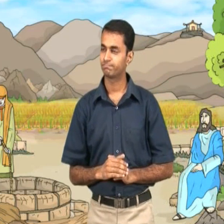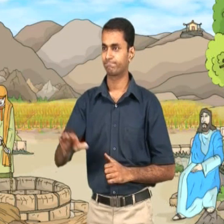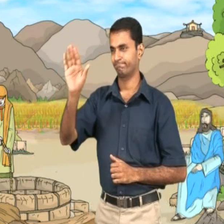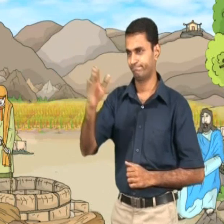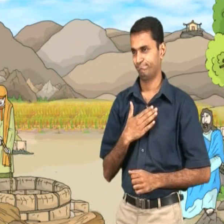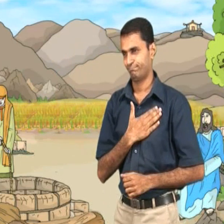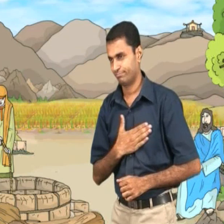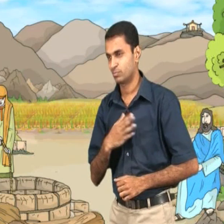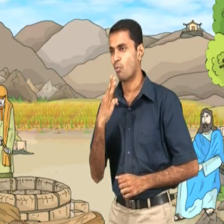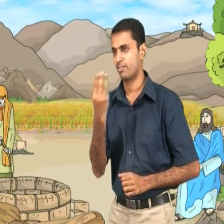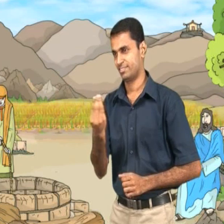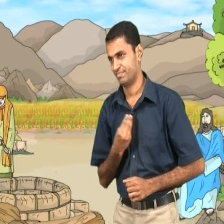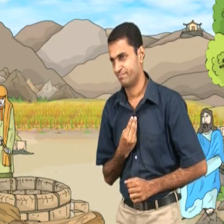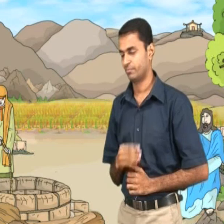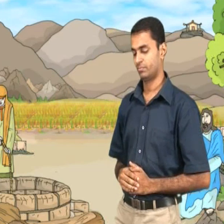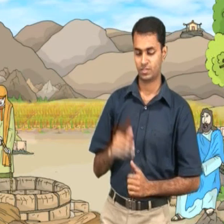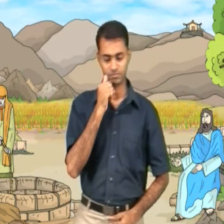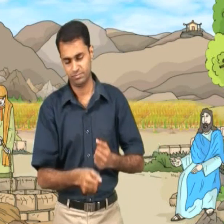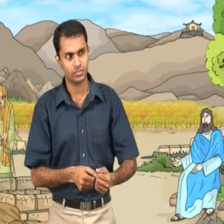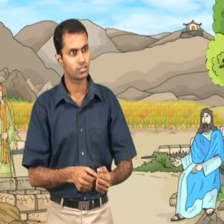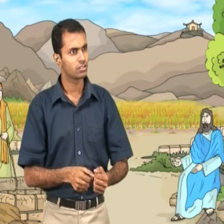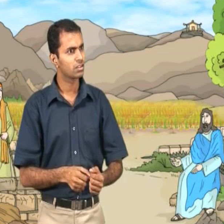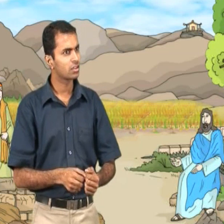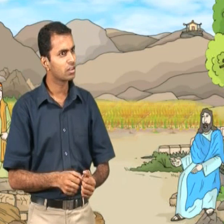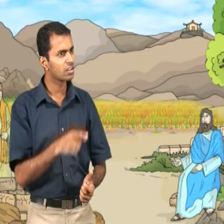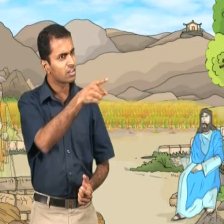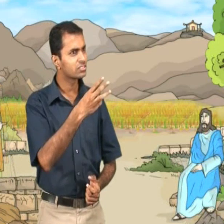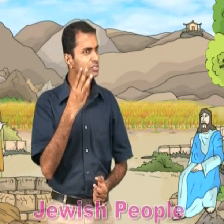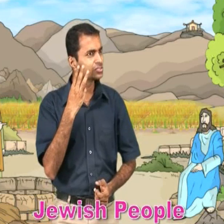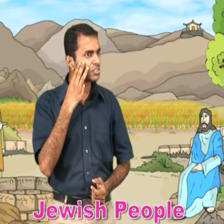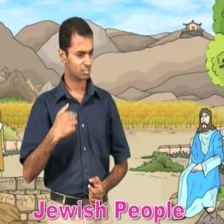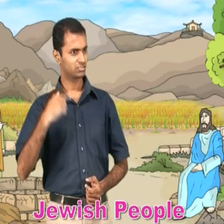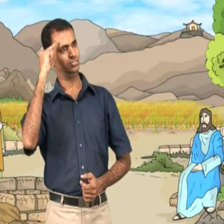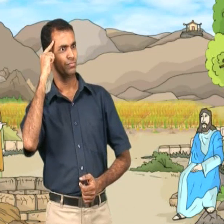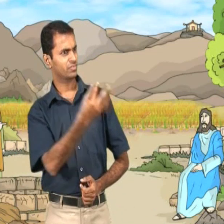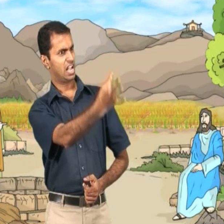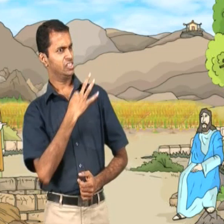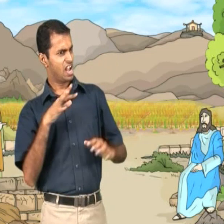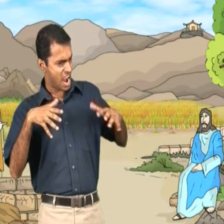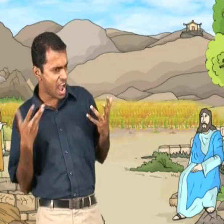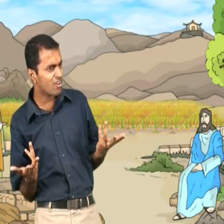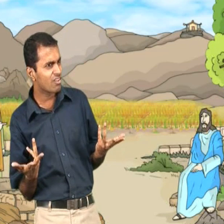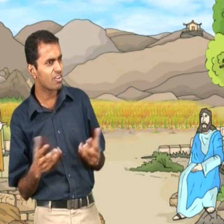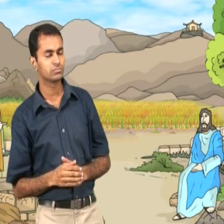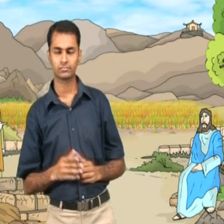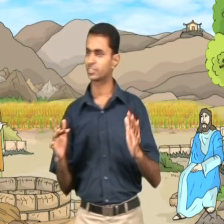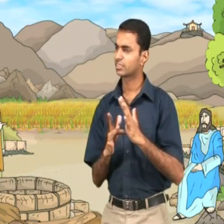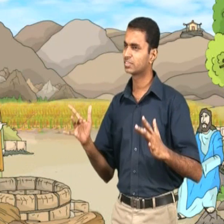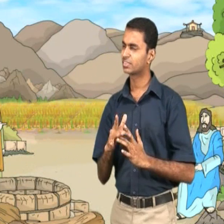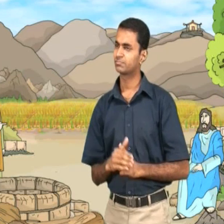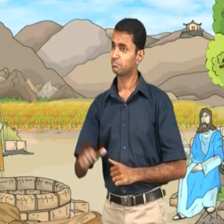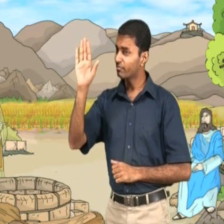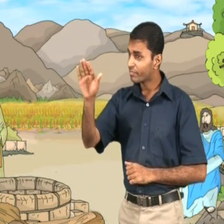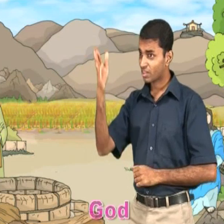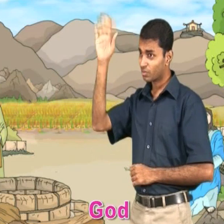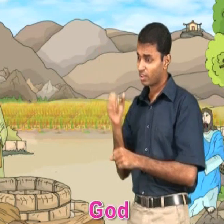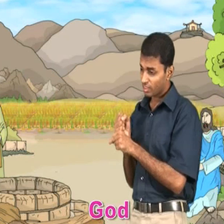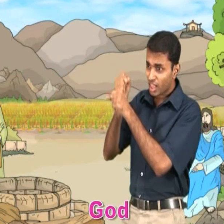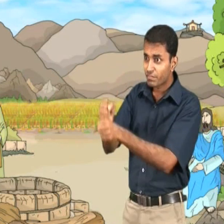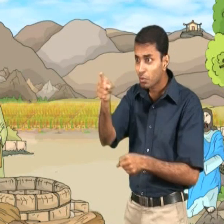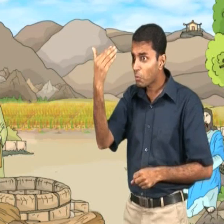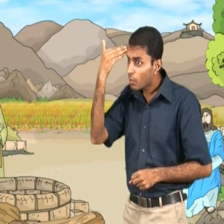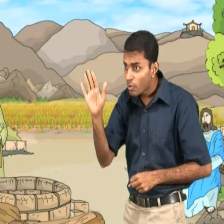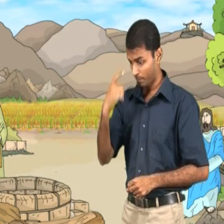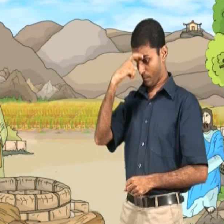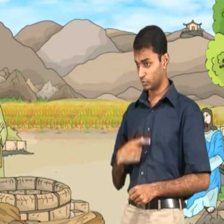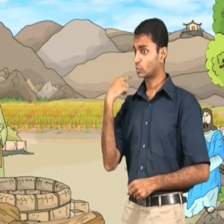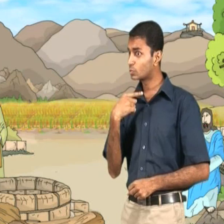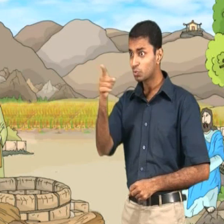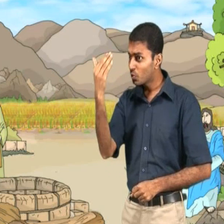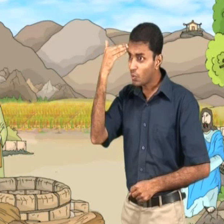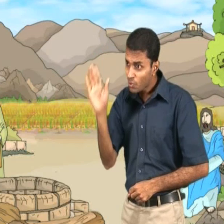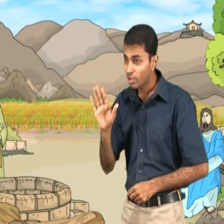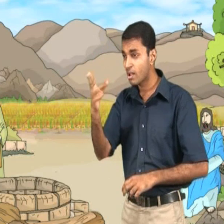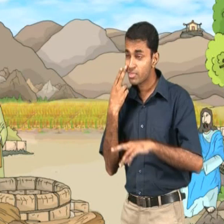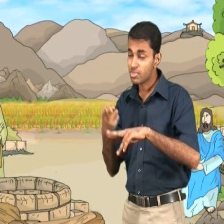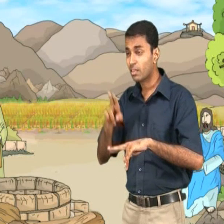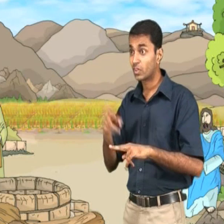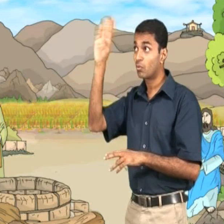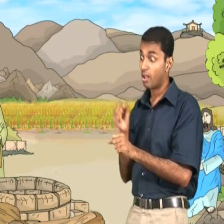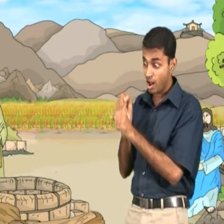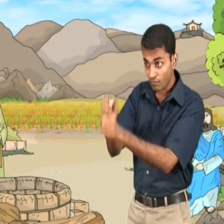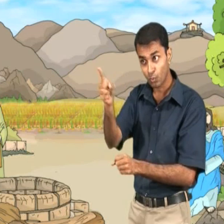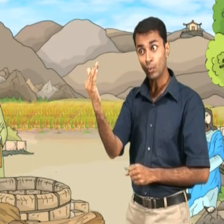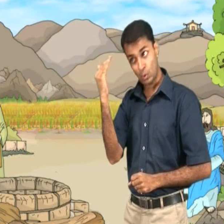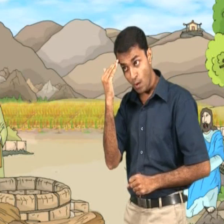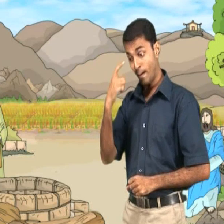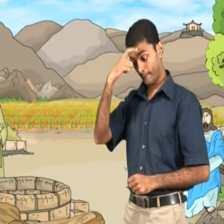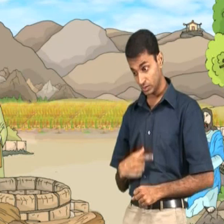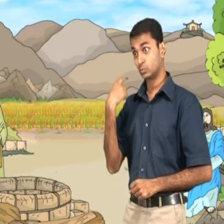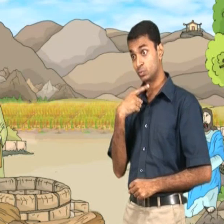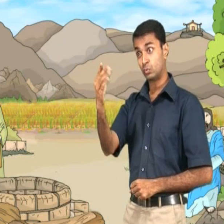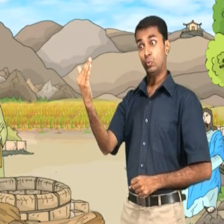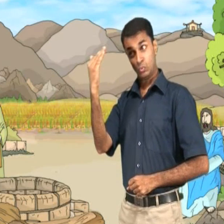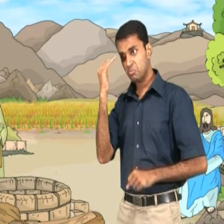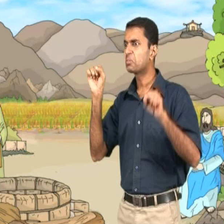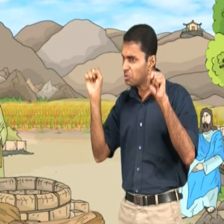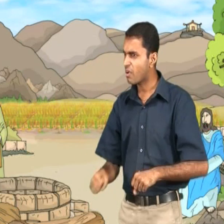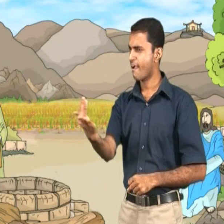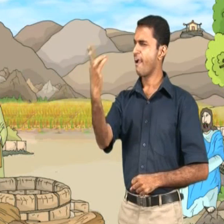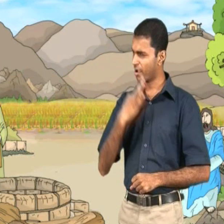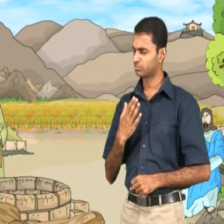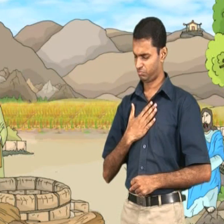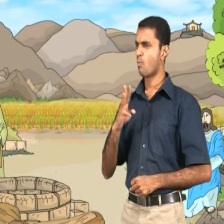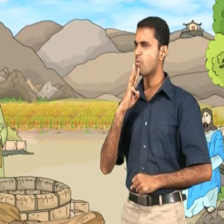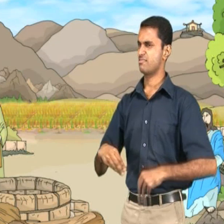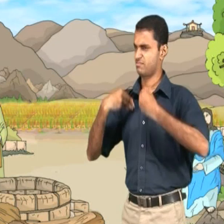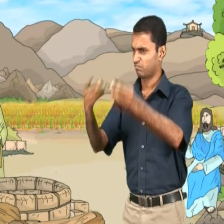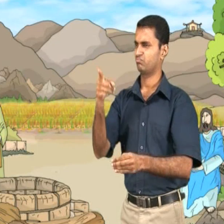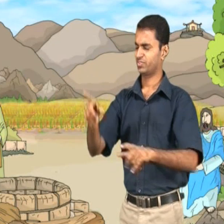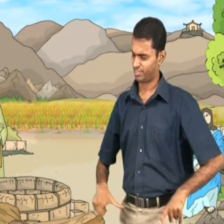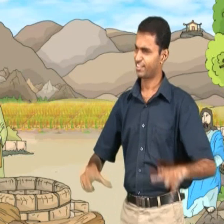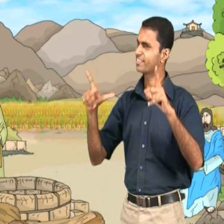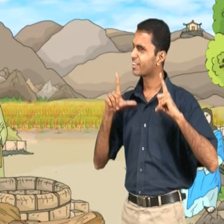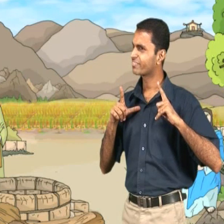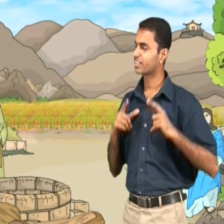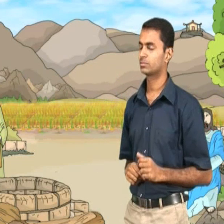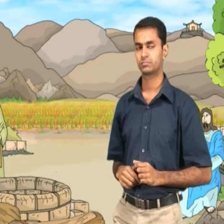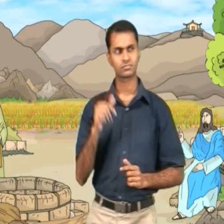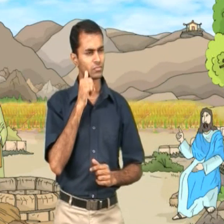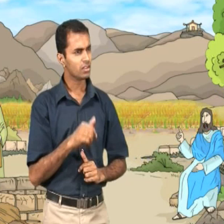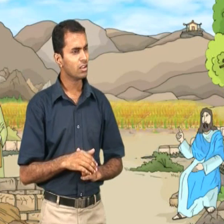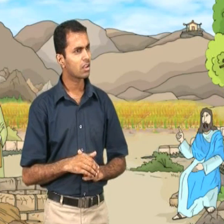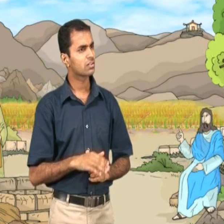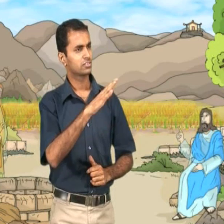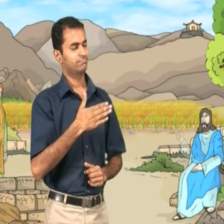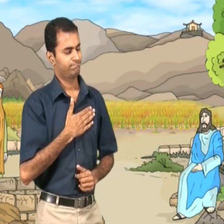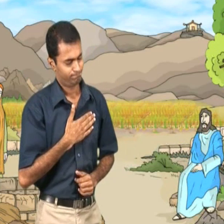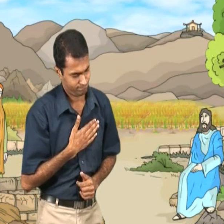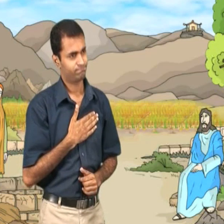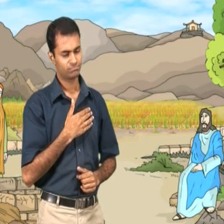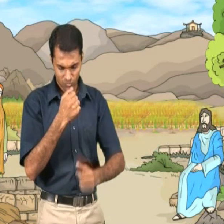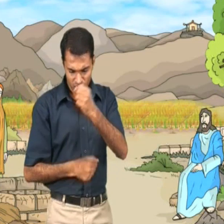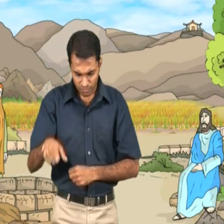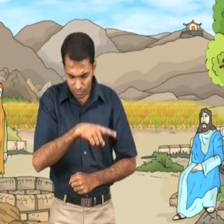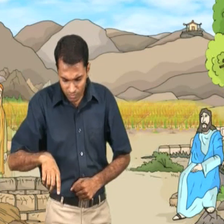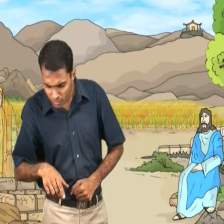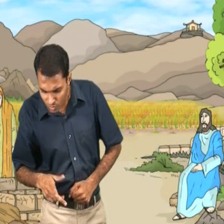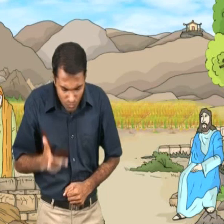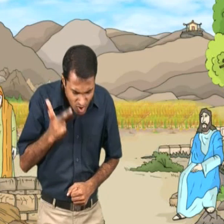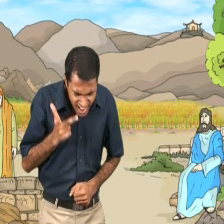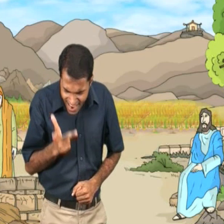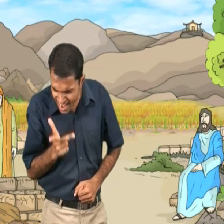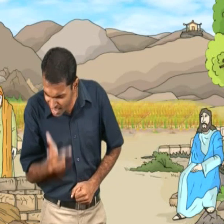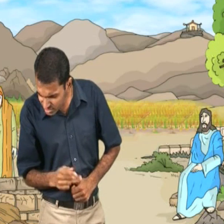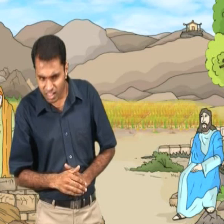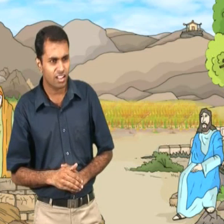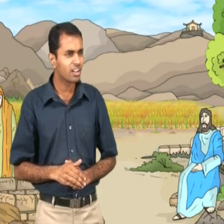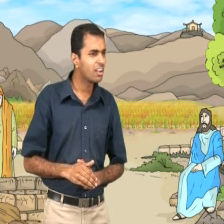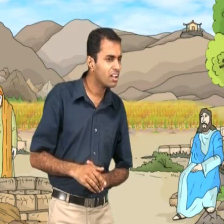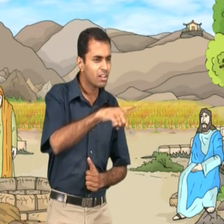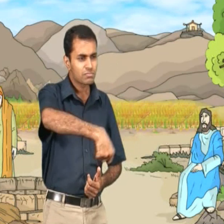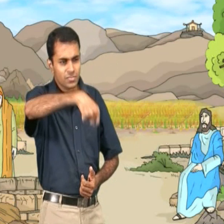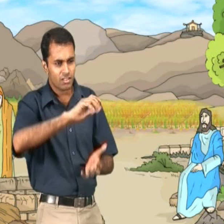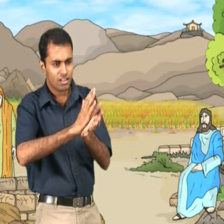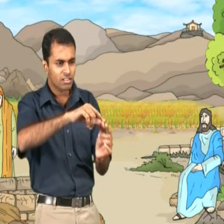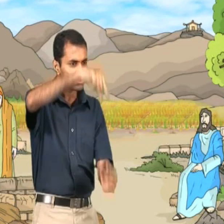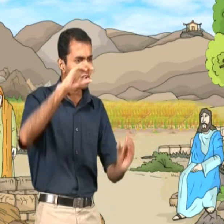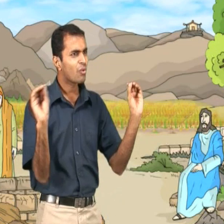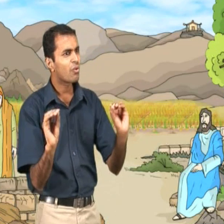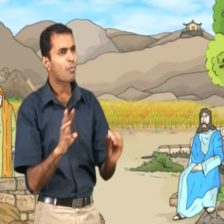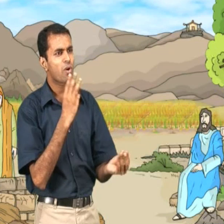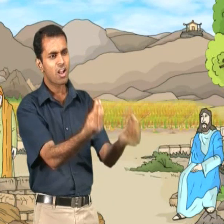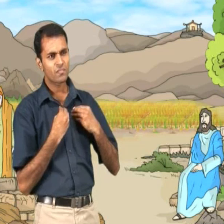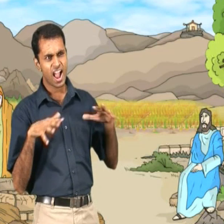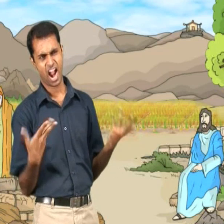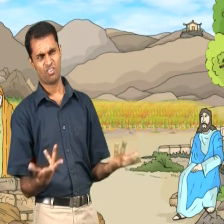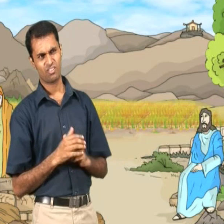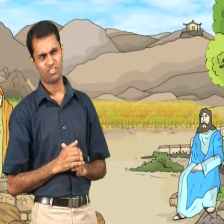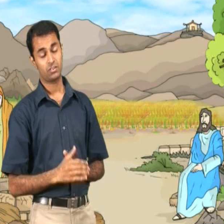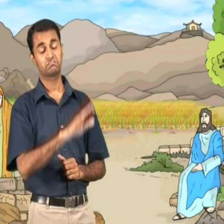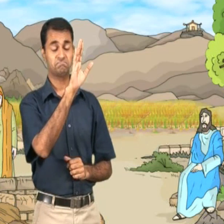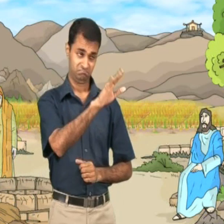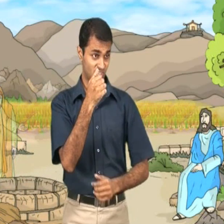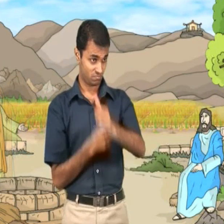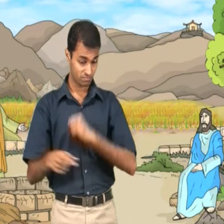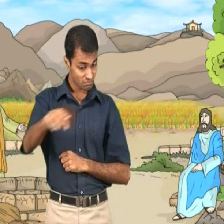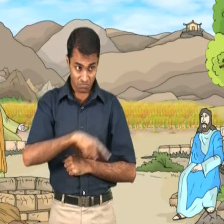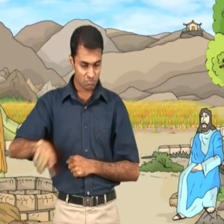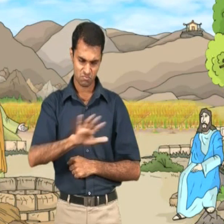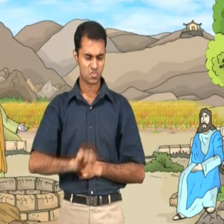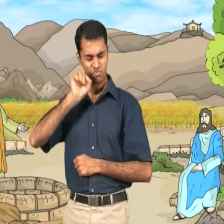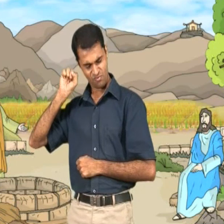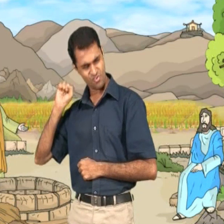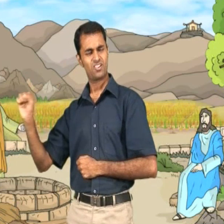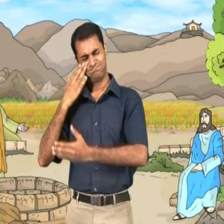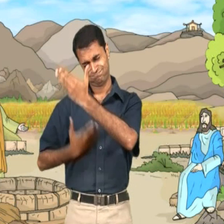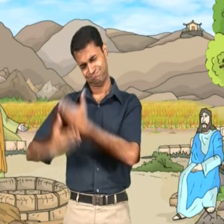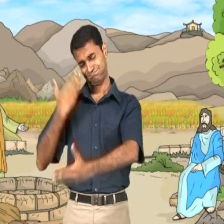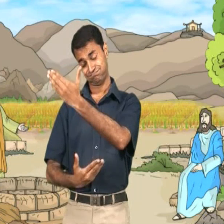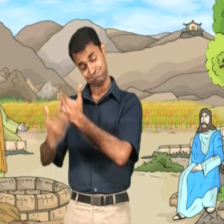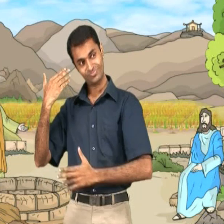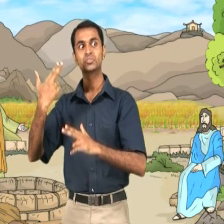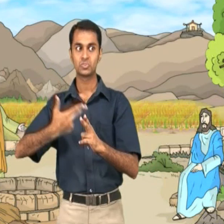(For Jews do not associate with Samaritans.) Jesus answered, “If you knew the gift of God and who is asking you for a drink, you would have asked Him, and He would have given you living water.” “Sir,” the woman replied, “You have nothing to draw with and the well is deep.